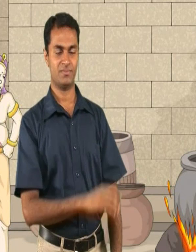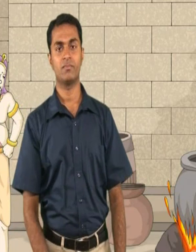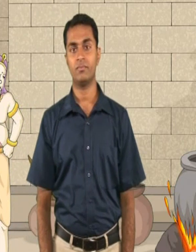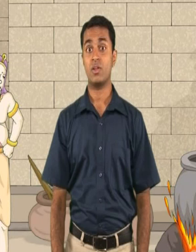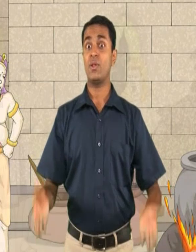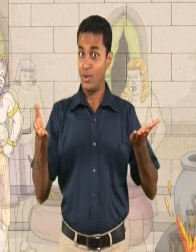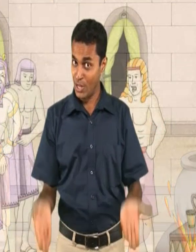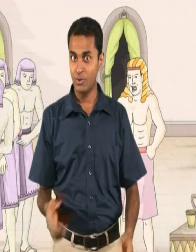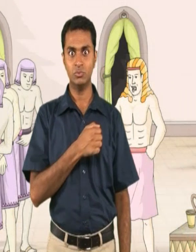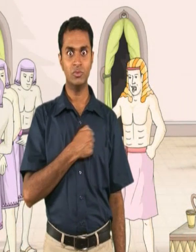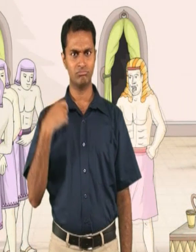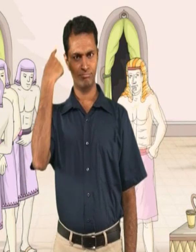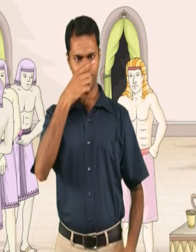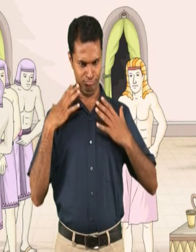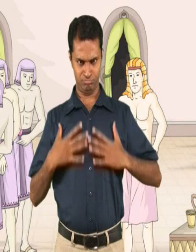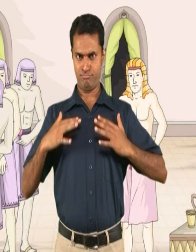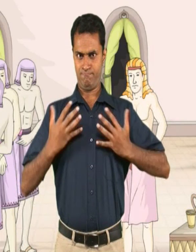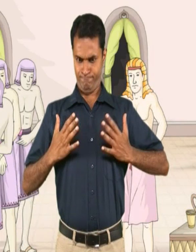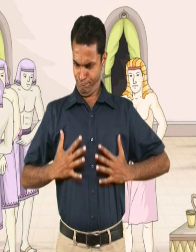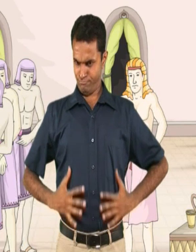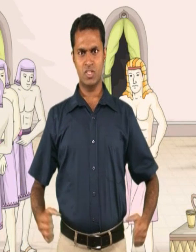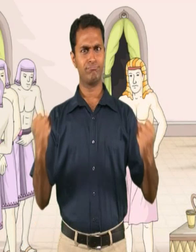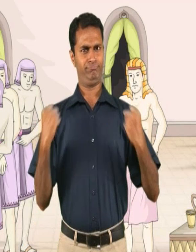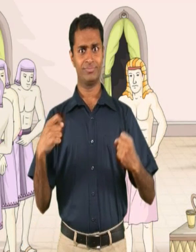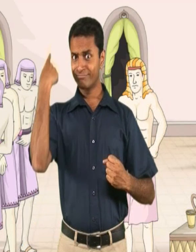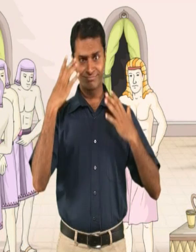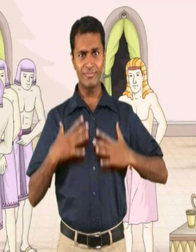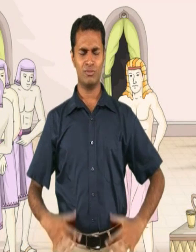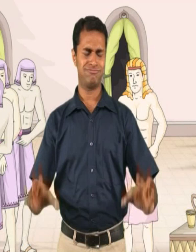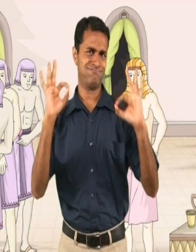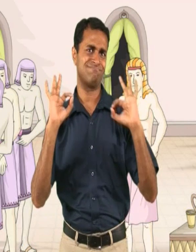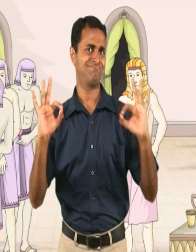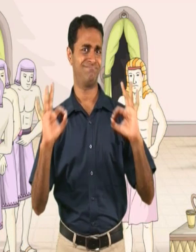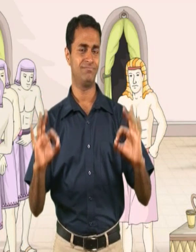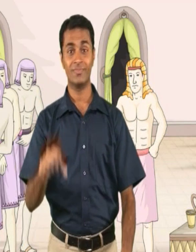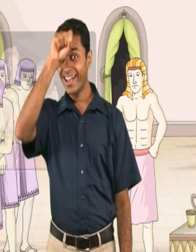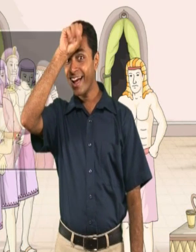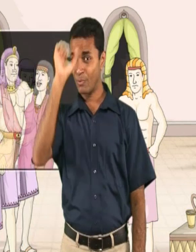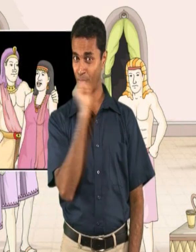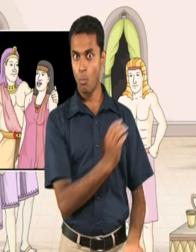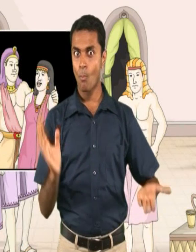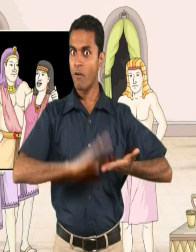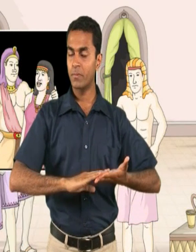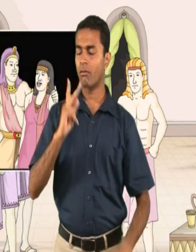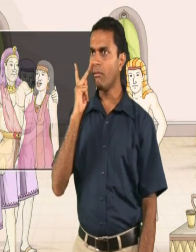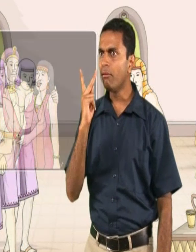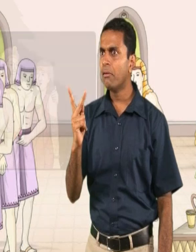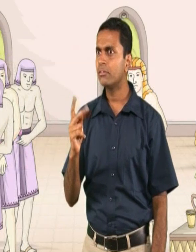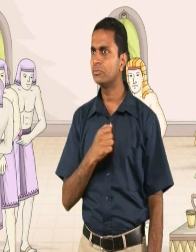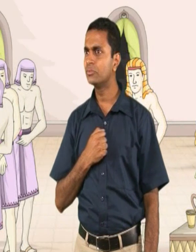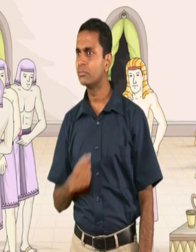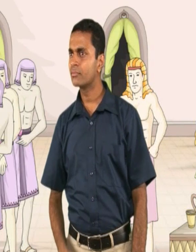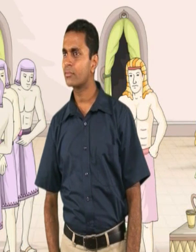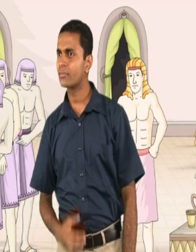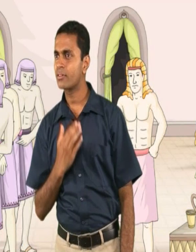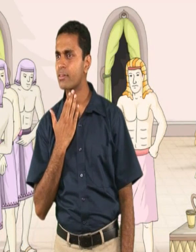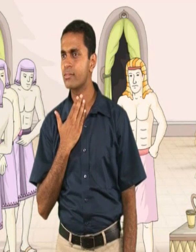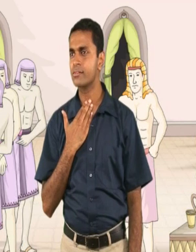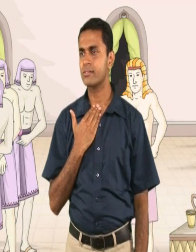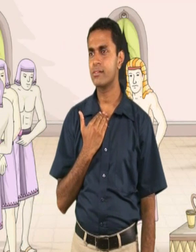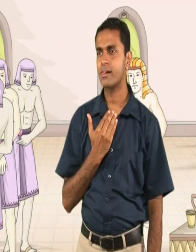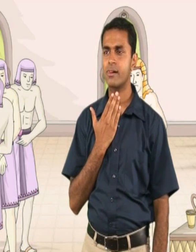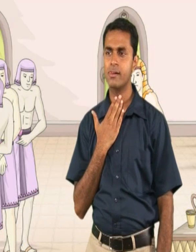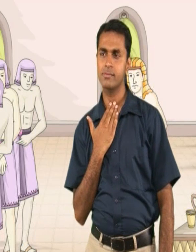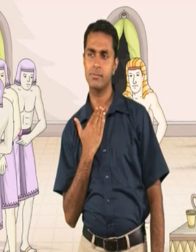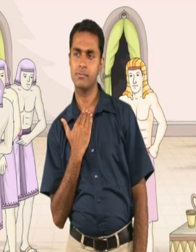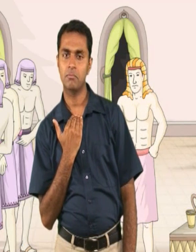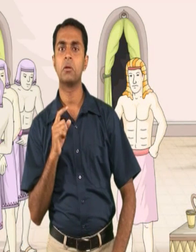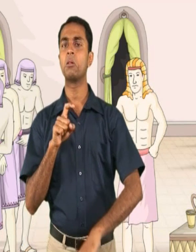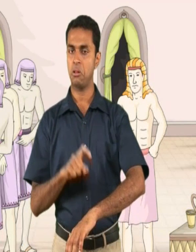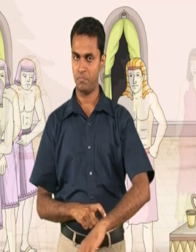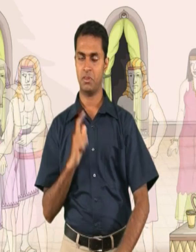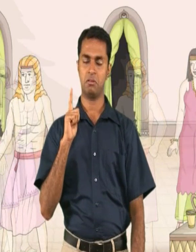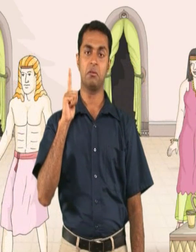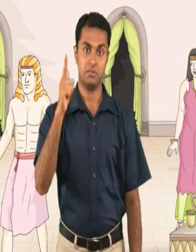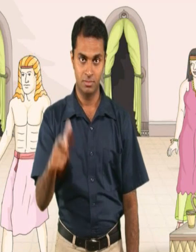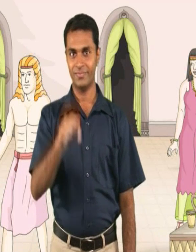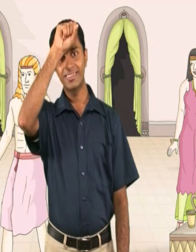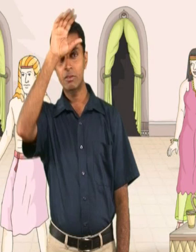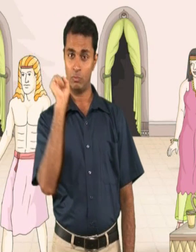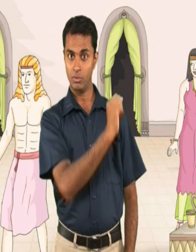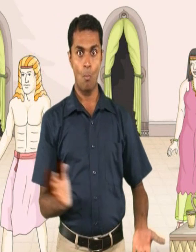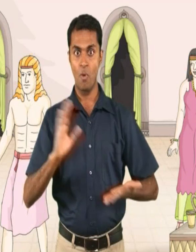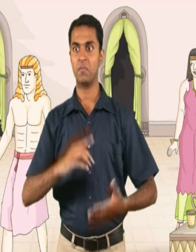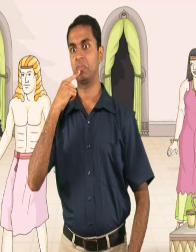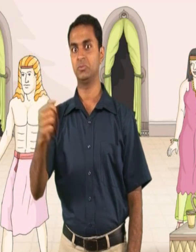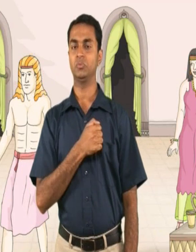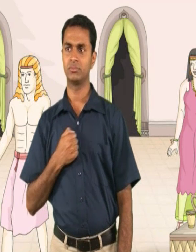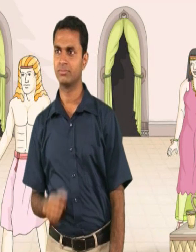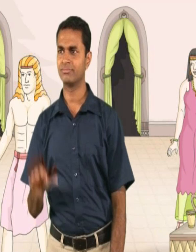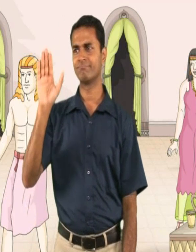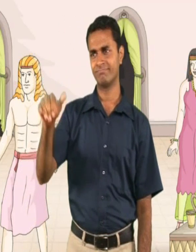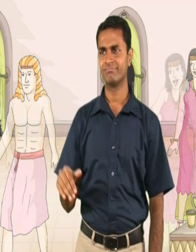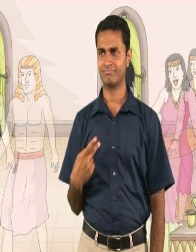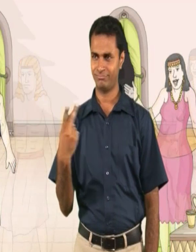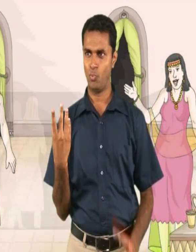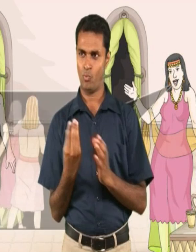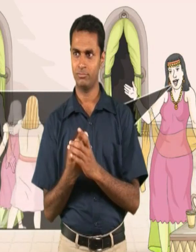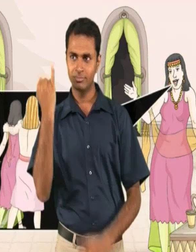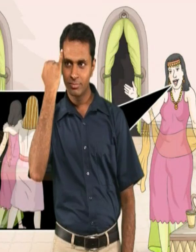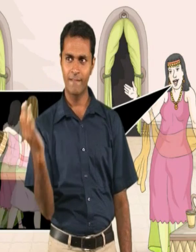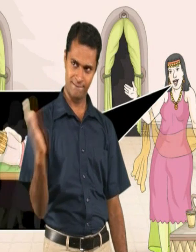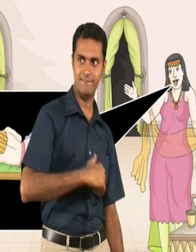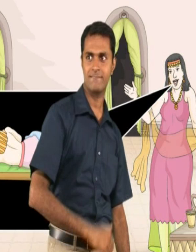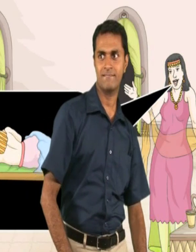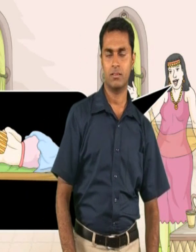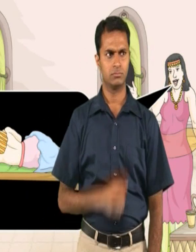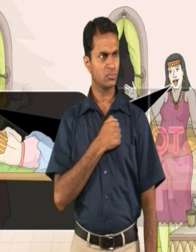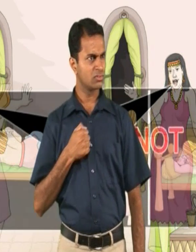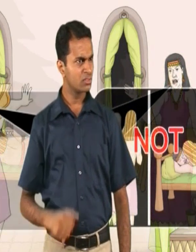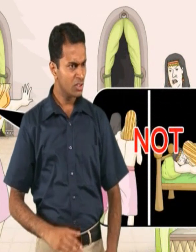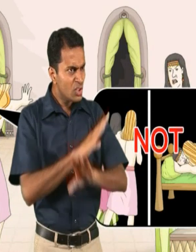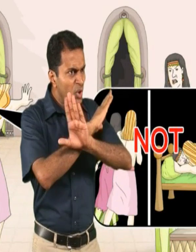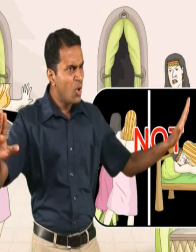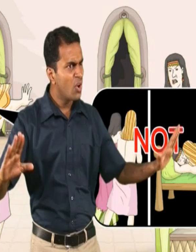Now Joseph was well-built and handsome, and after some time his master’s wife cast her eyes upon Joseph and said, “Sleep with me.”